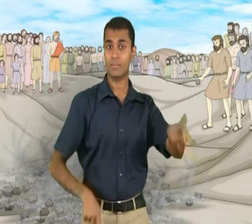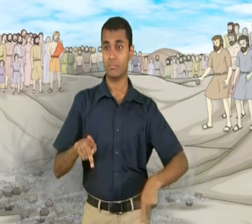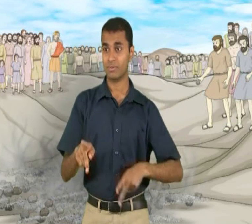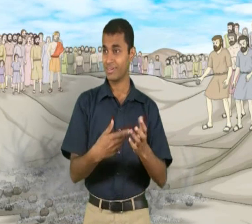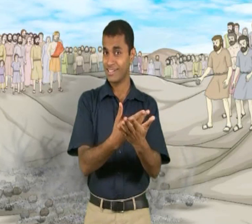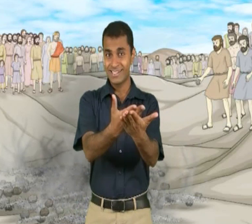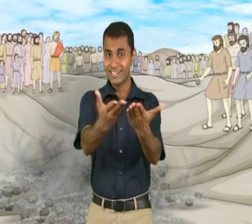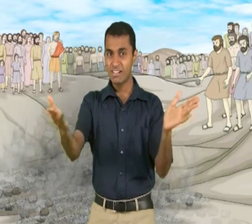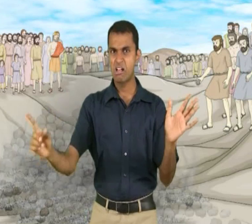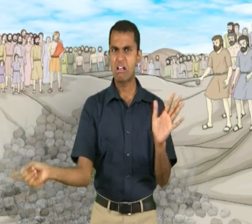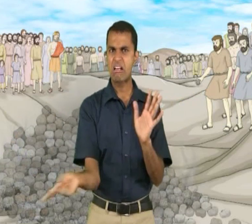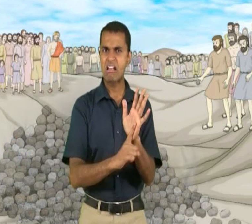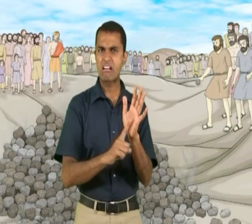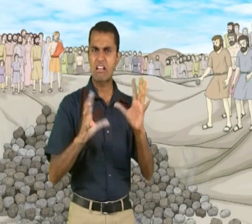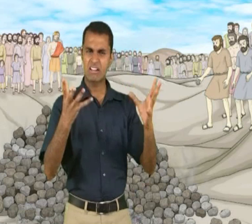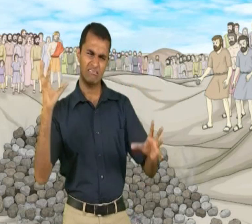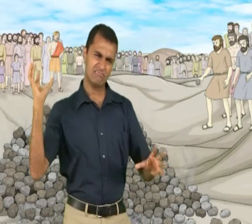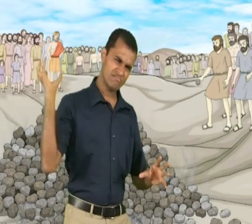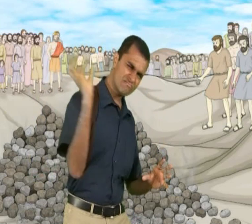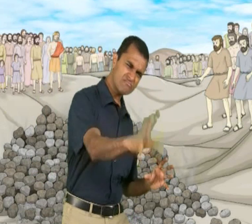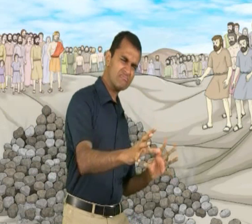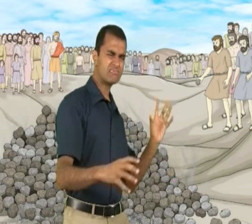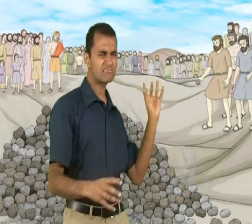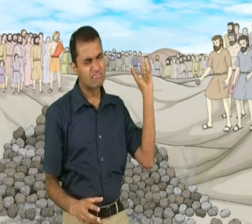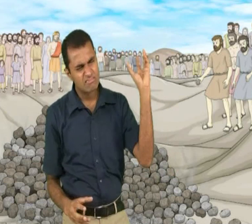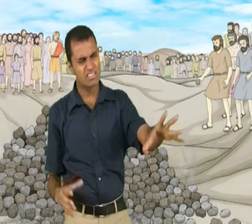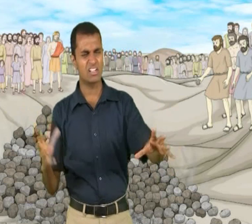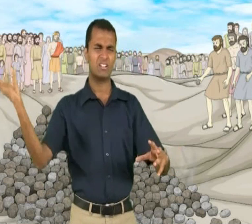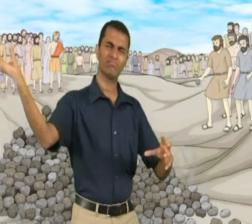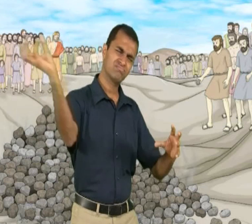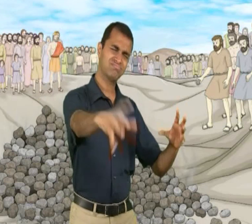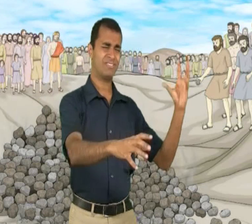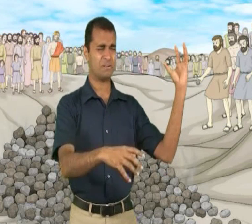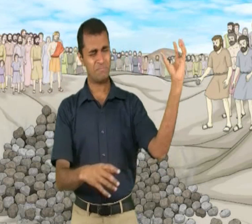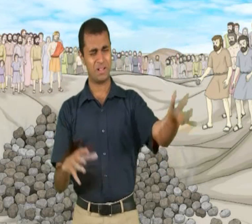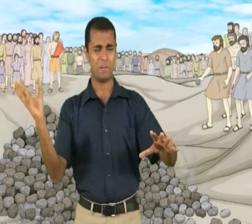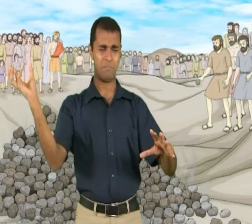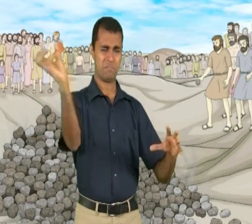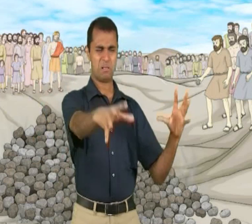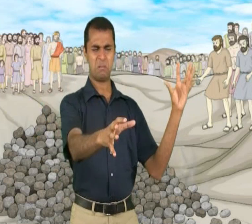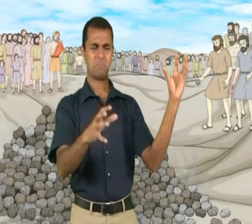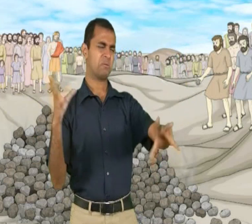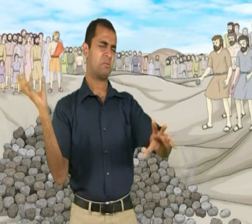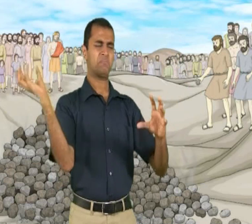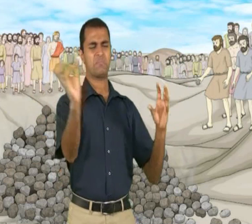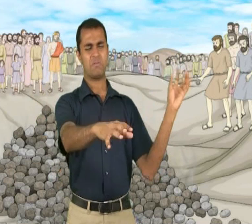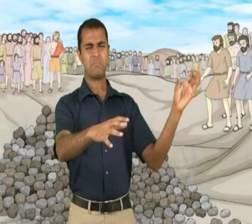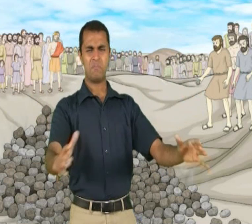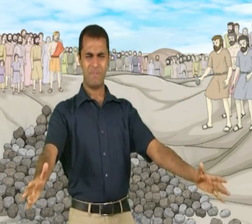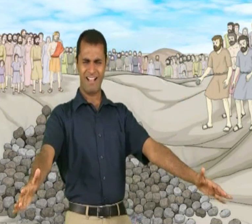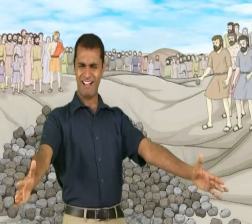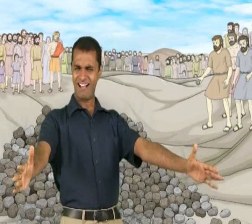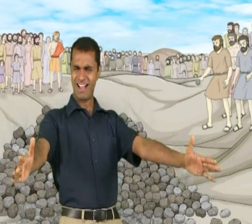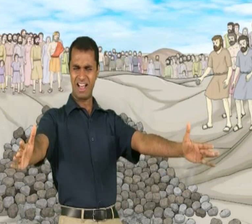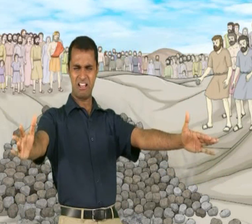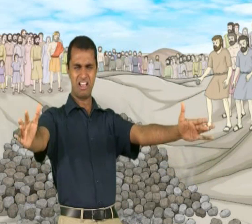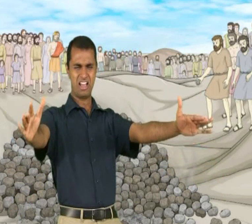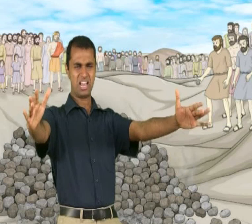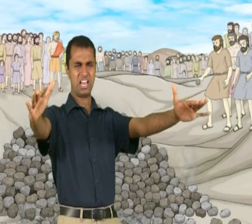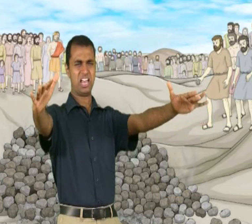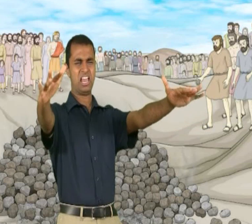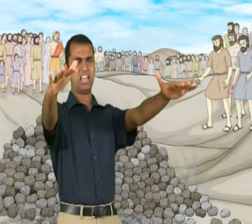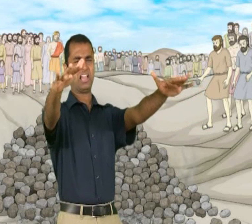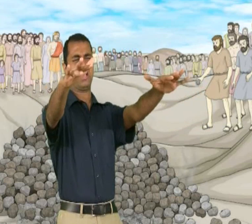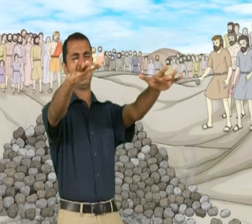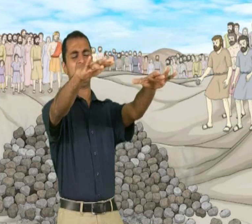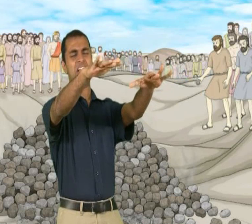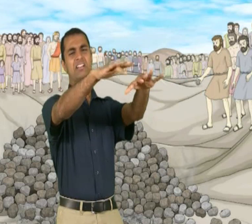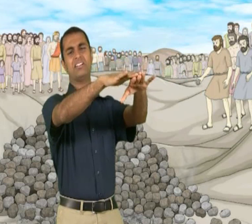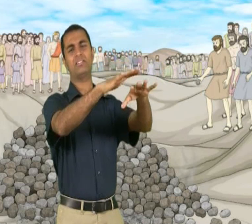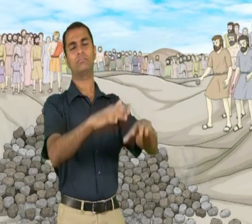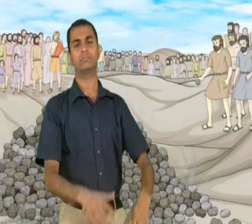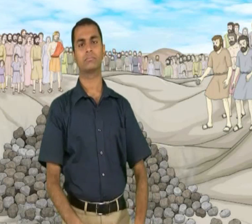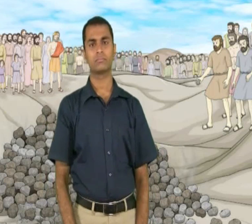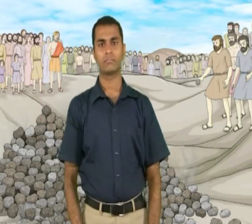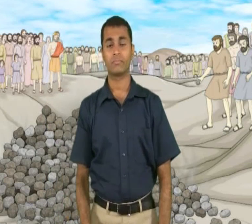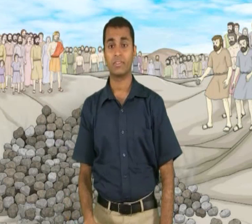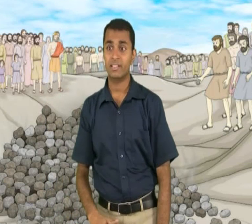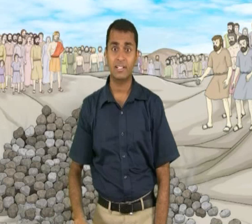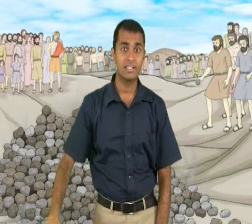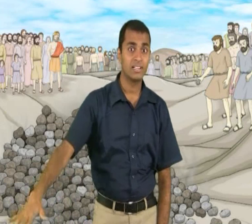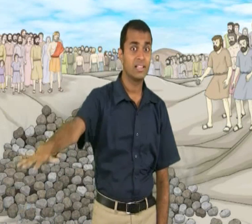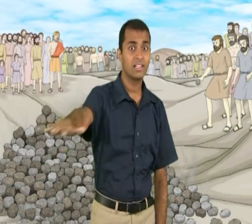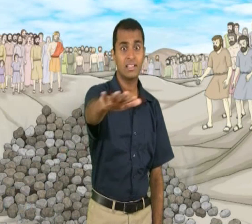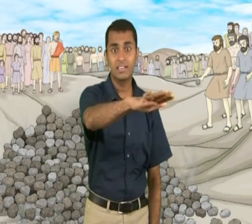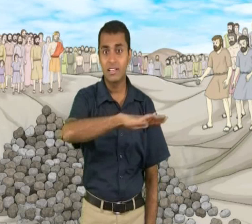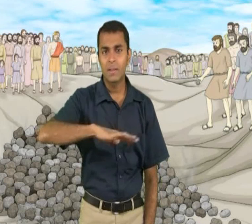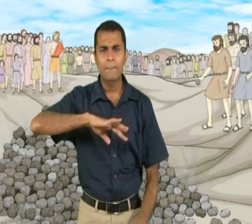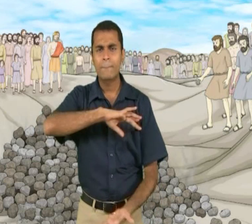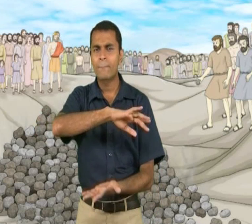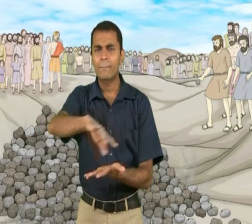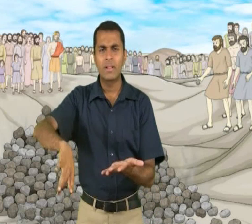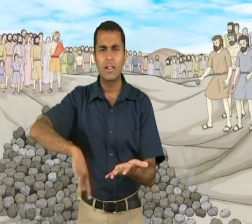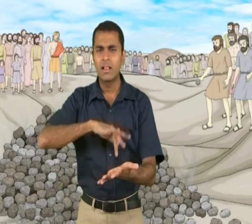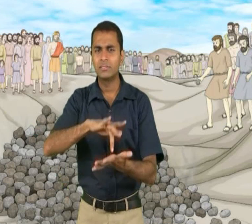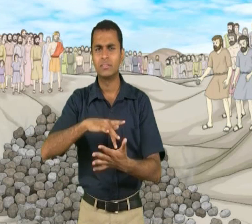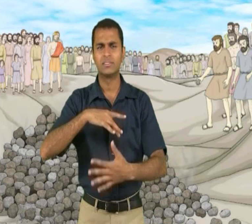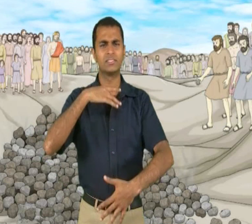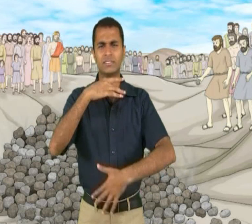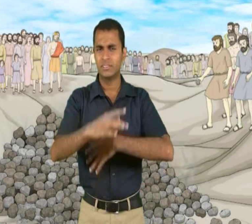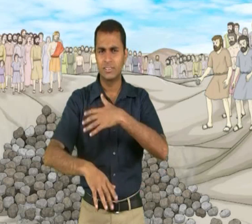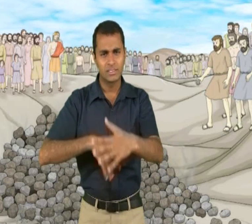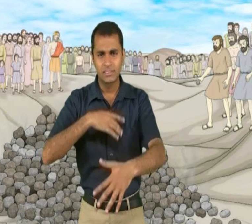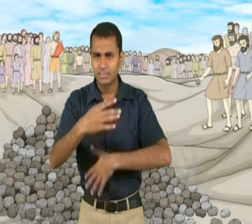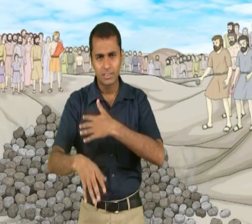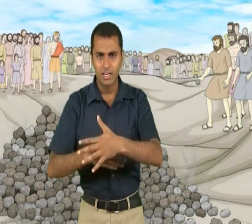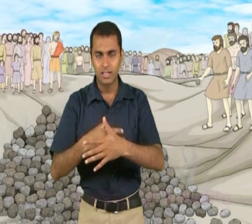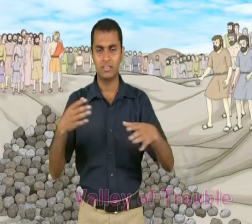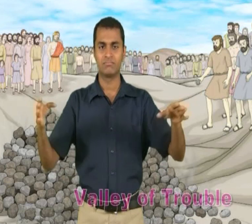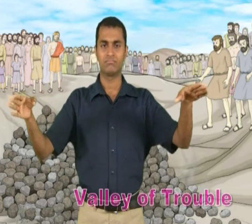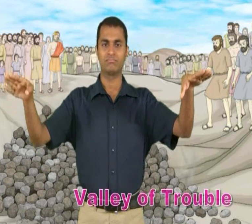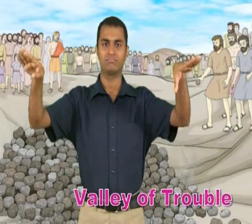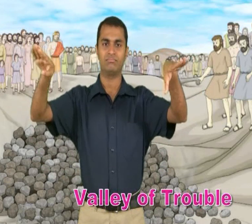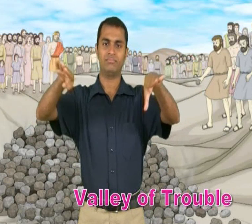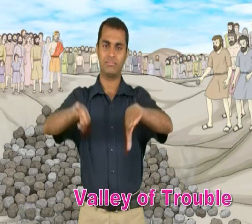And they heaped over Achan a large pile of rocks that remains to this day. So the LORD turned from His burning anger.